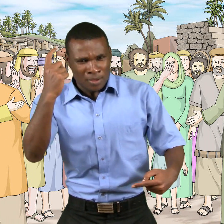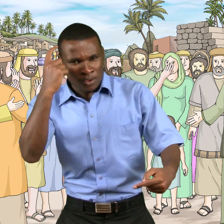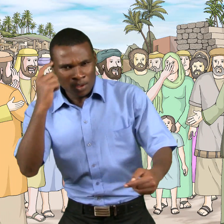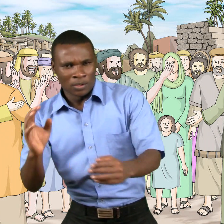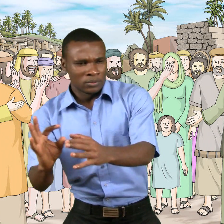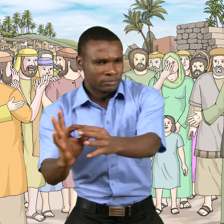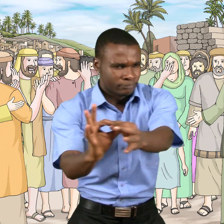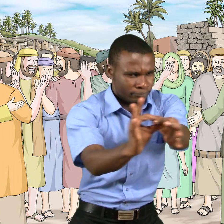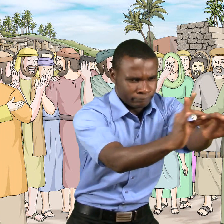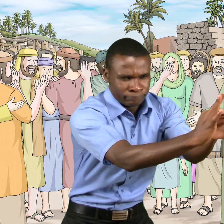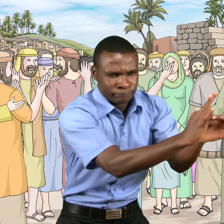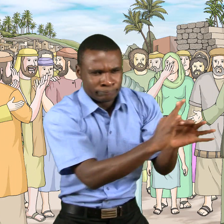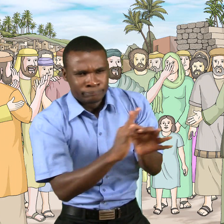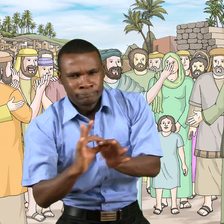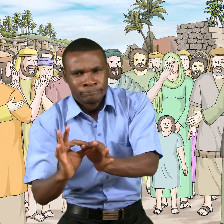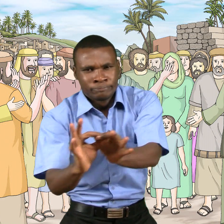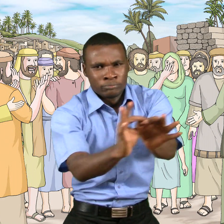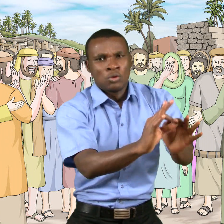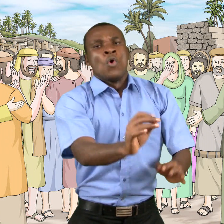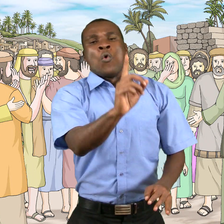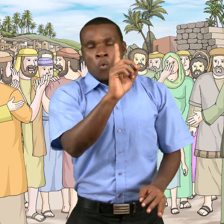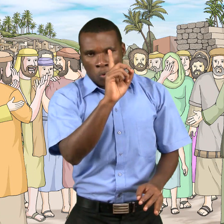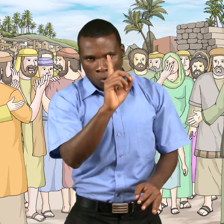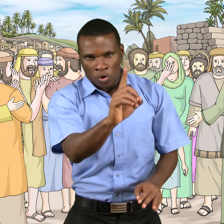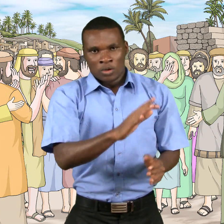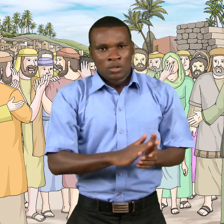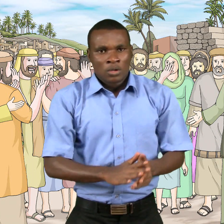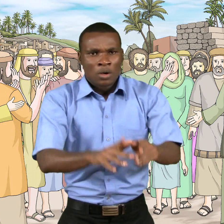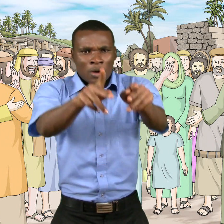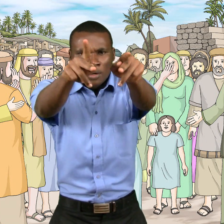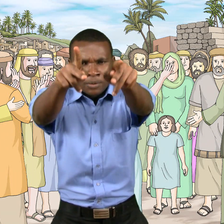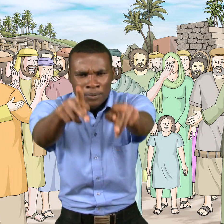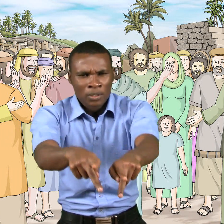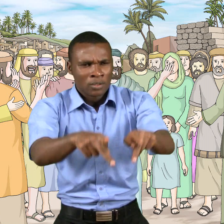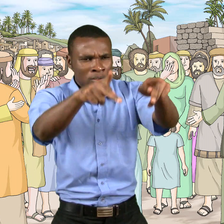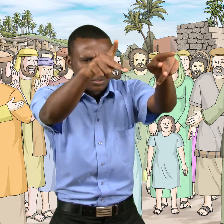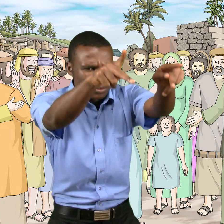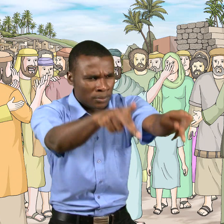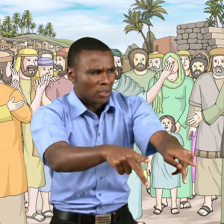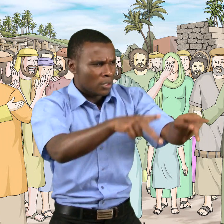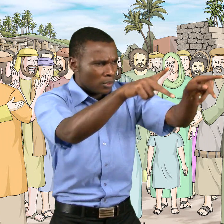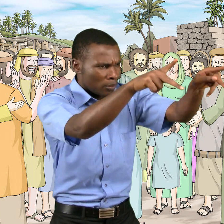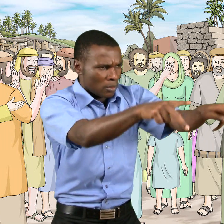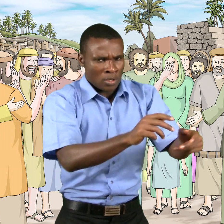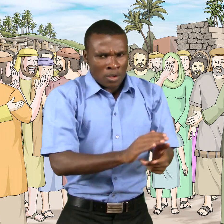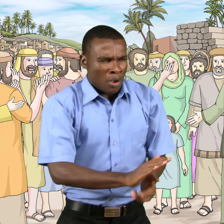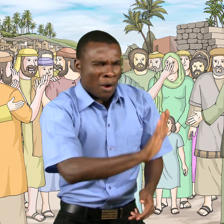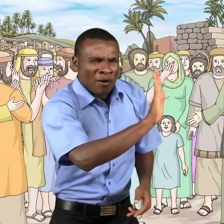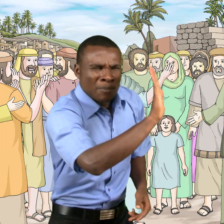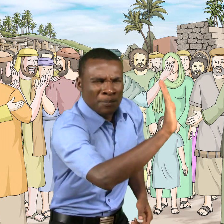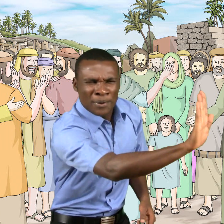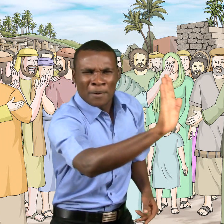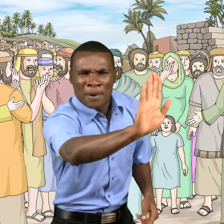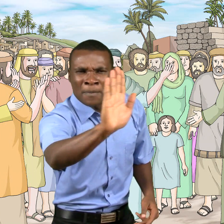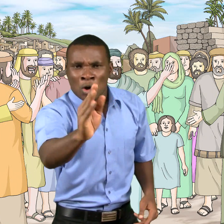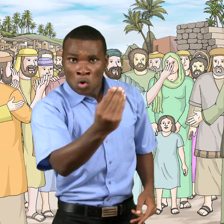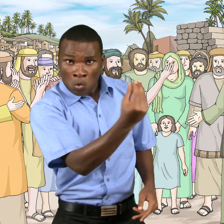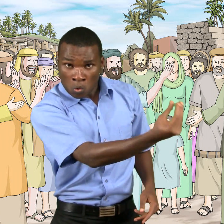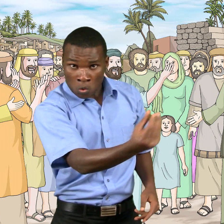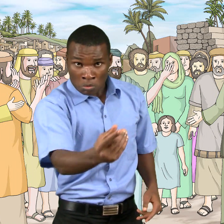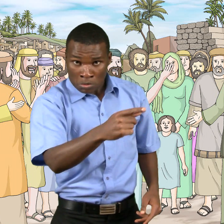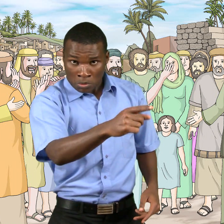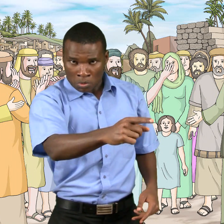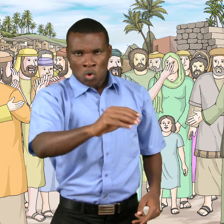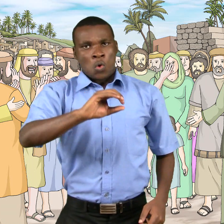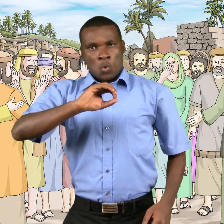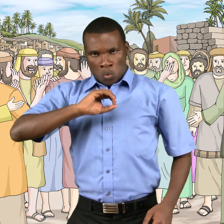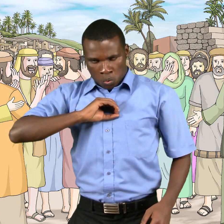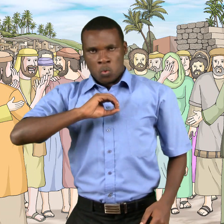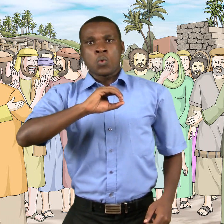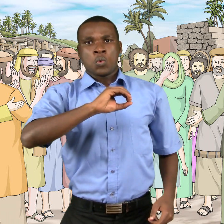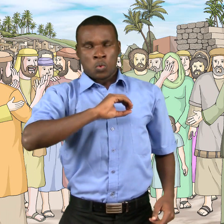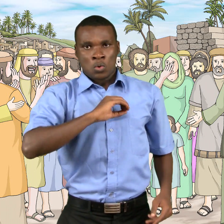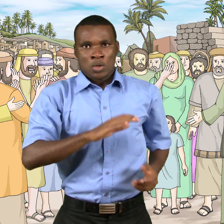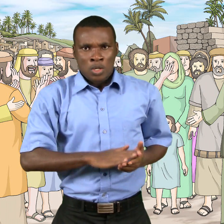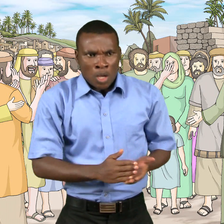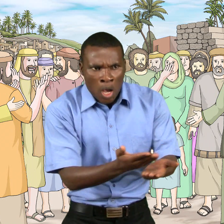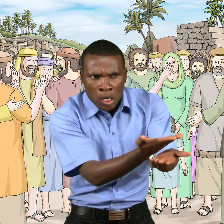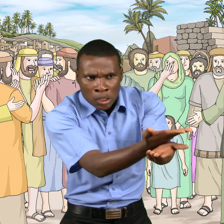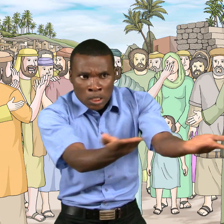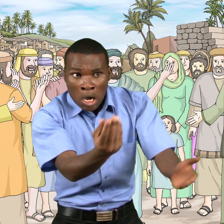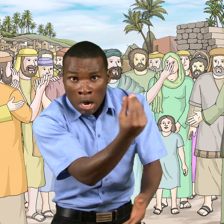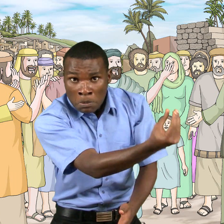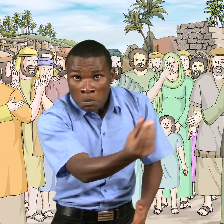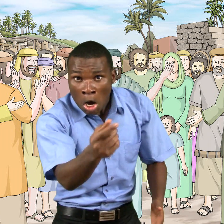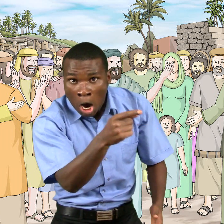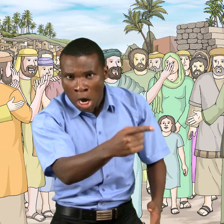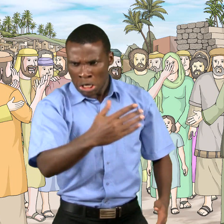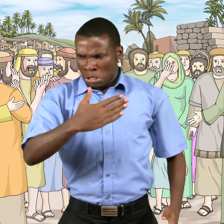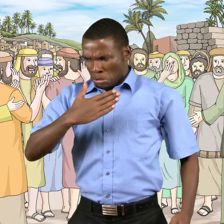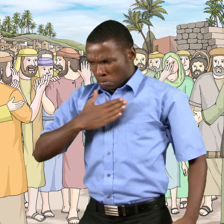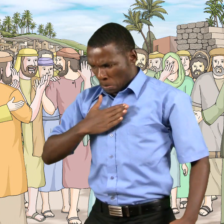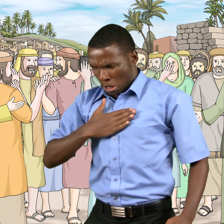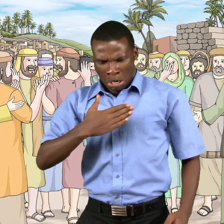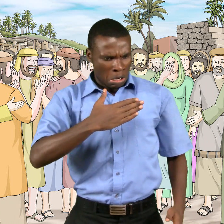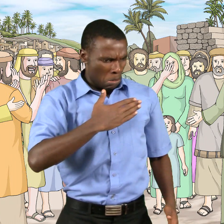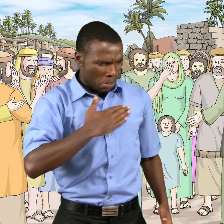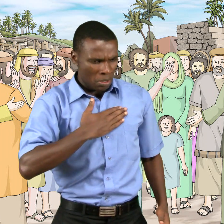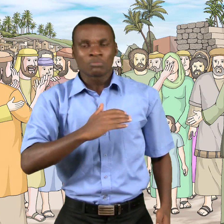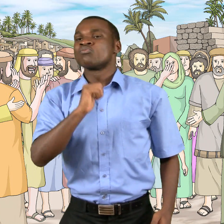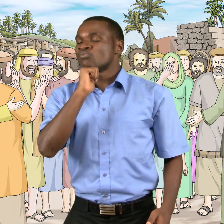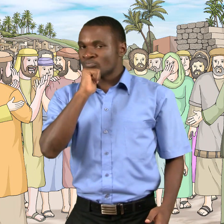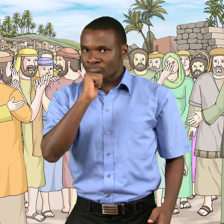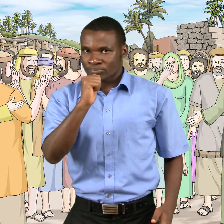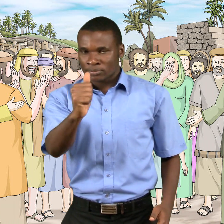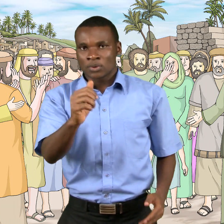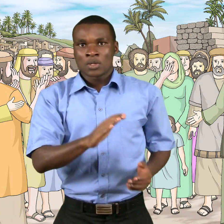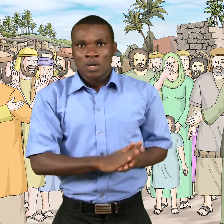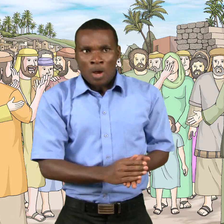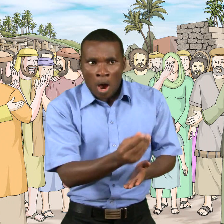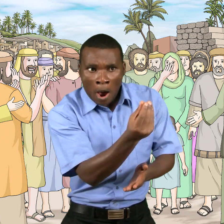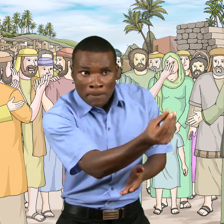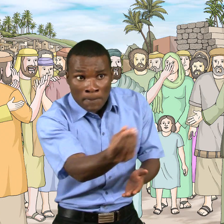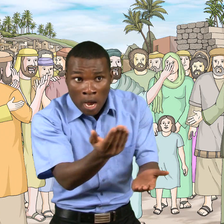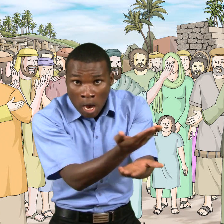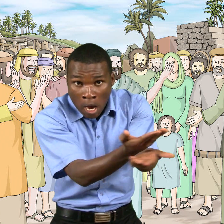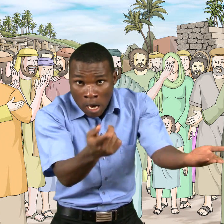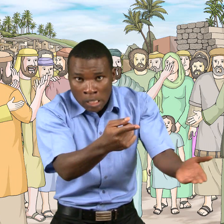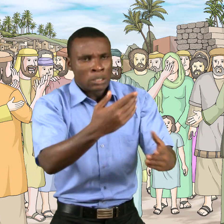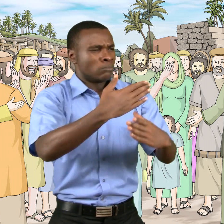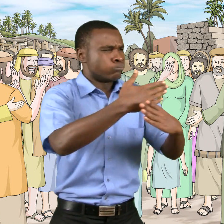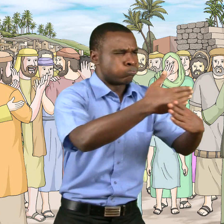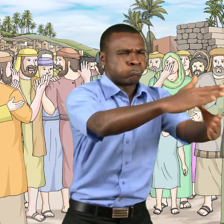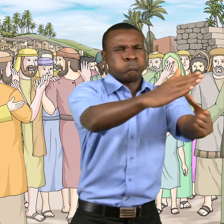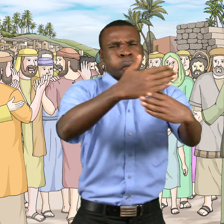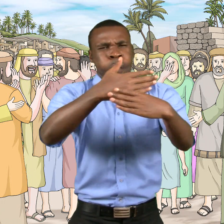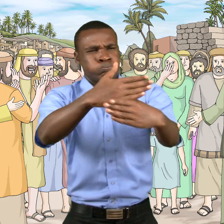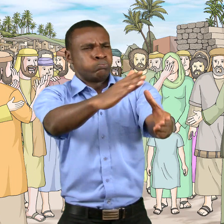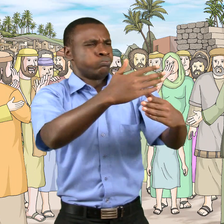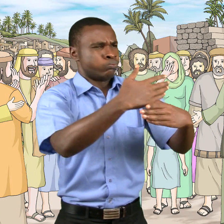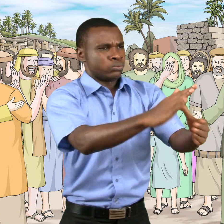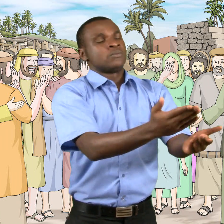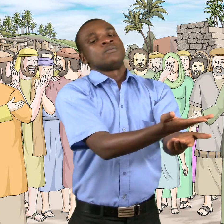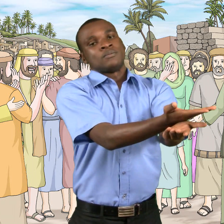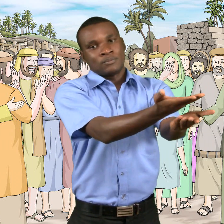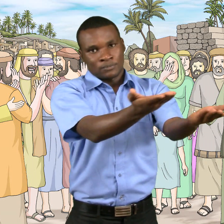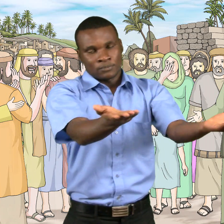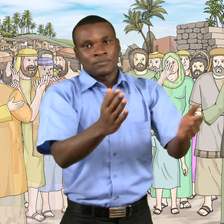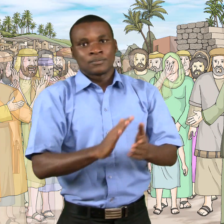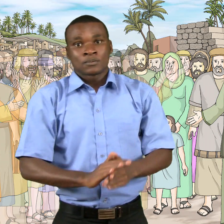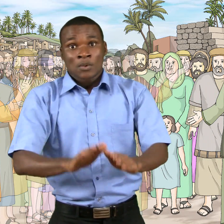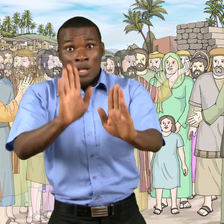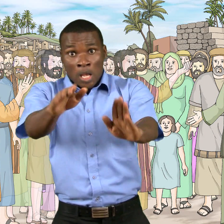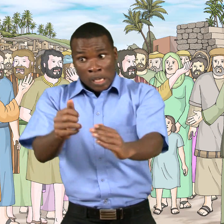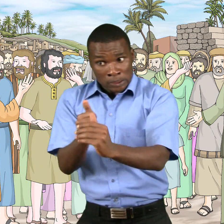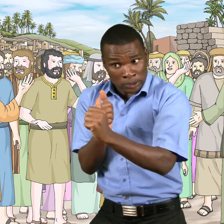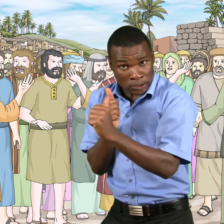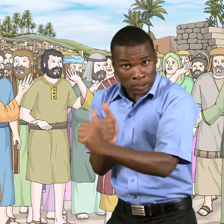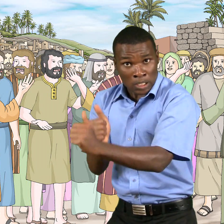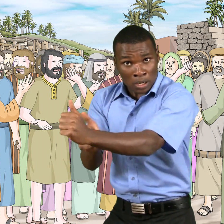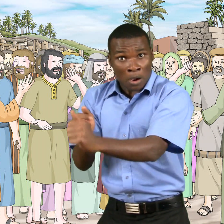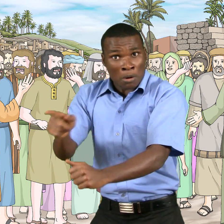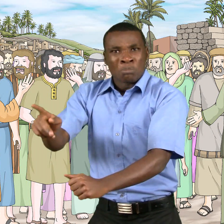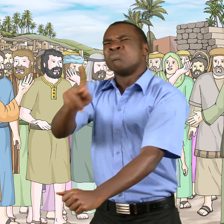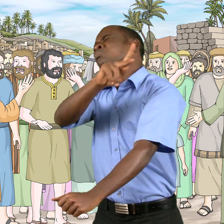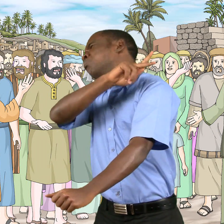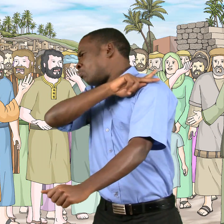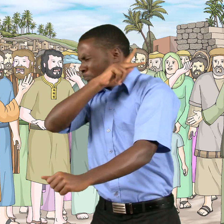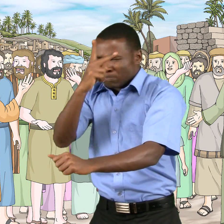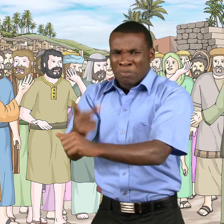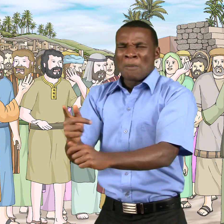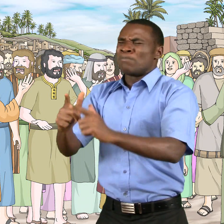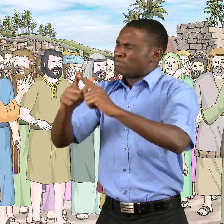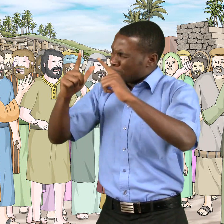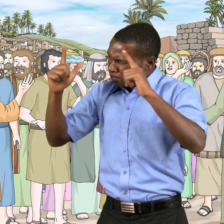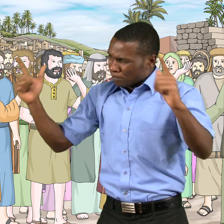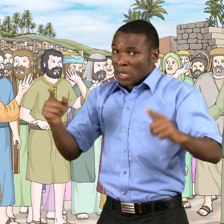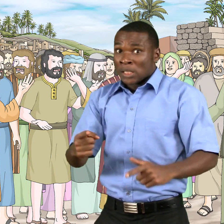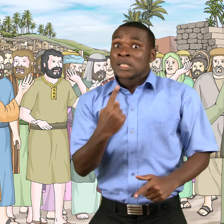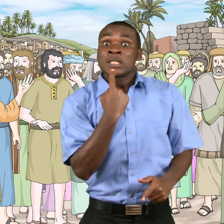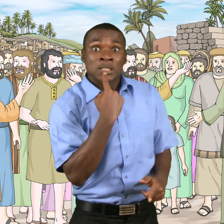No one claimed that any of his possessions was his own, but they shared everything they owned.